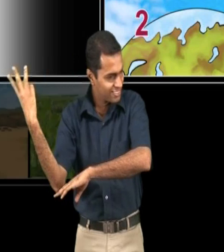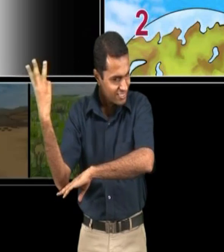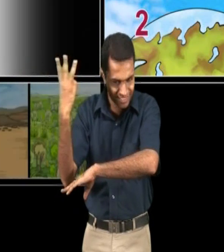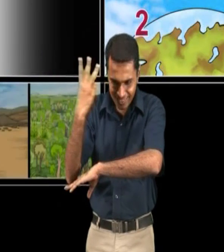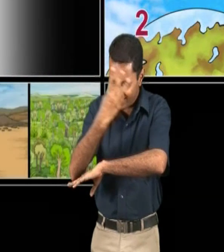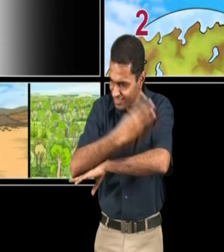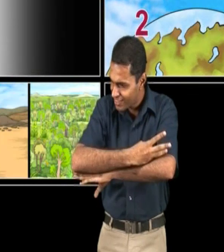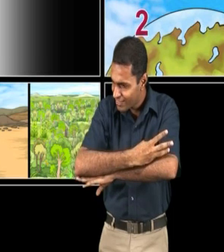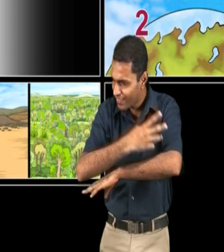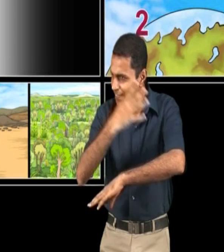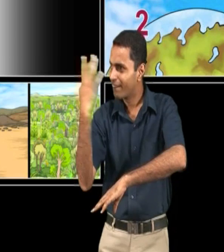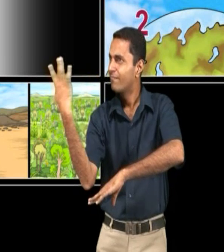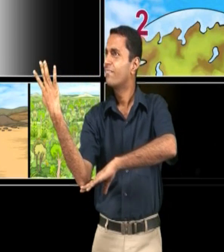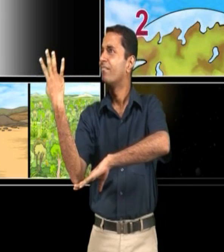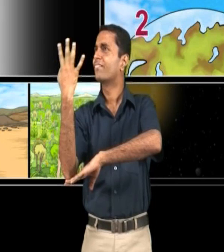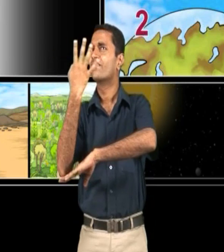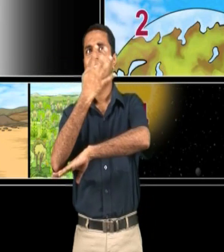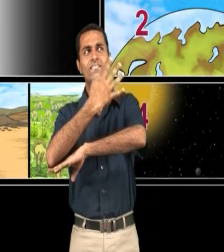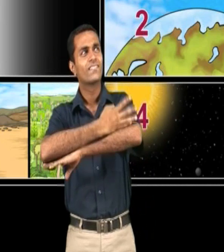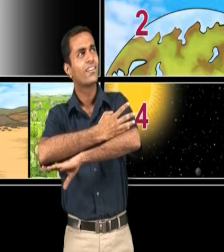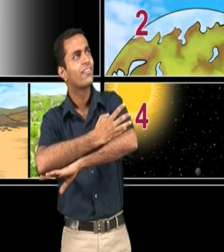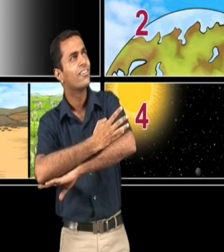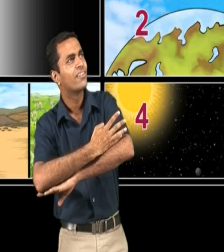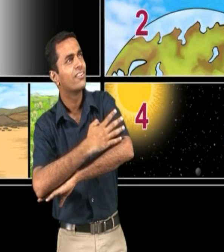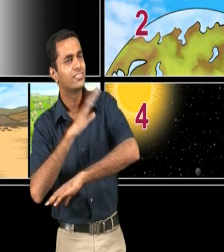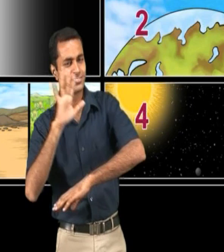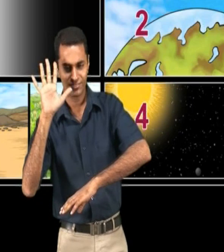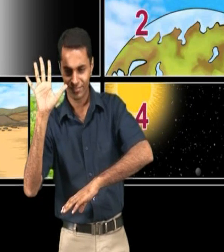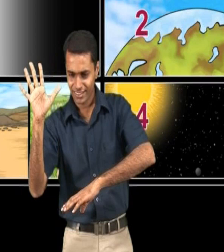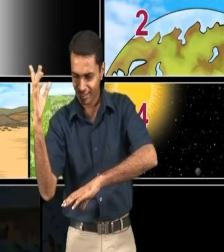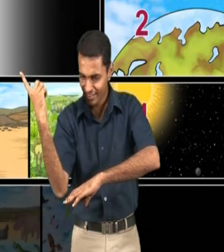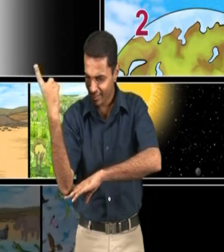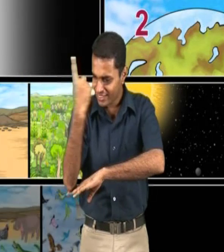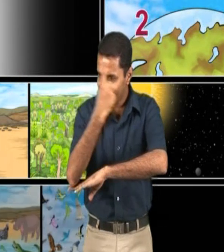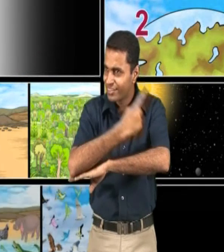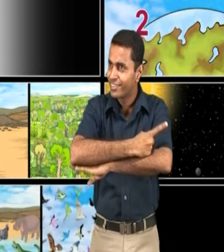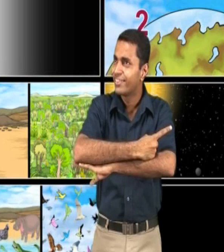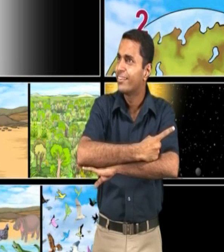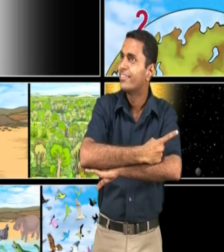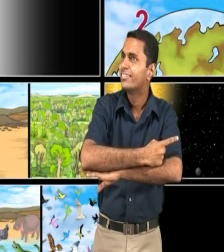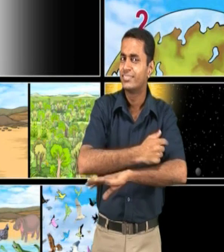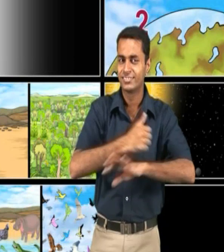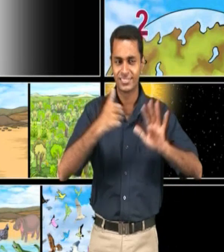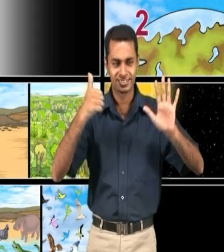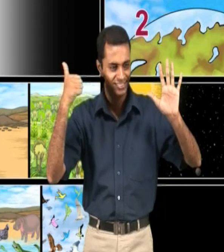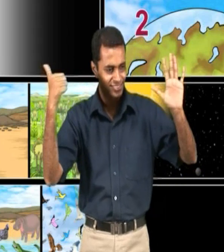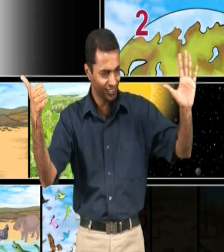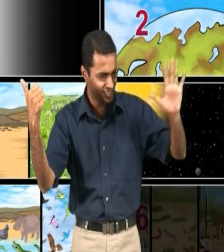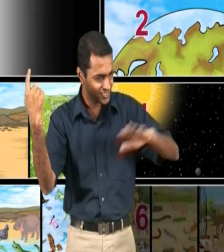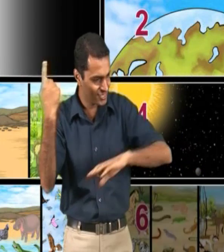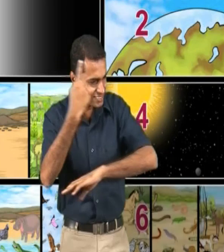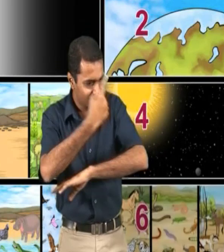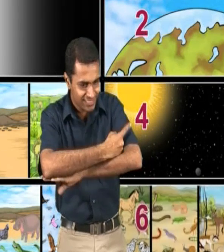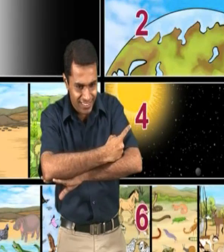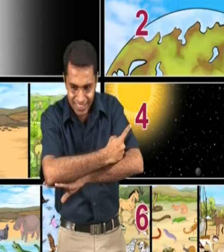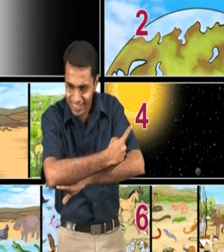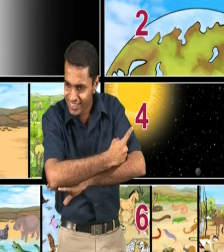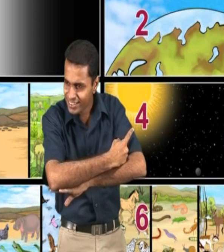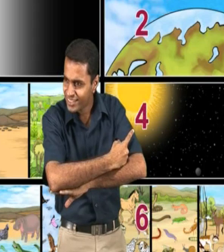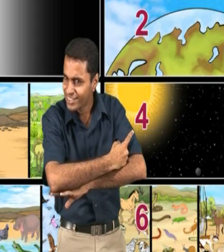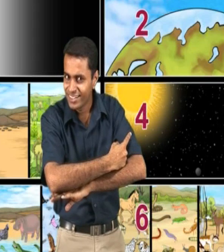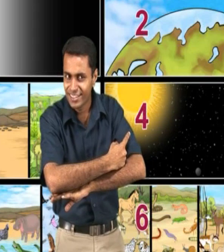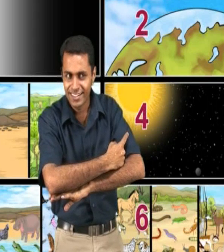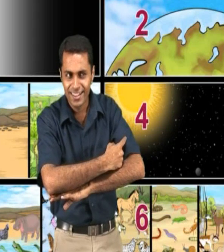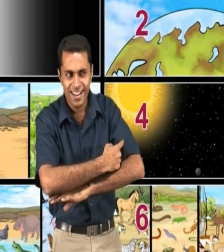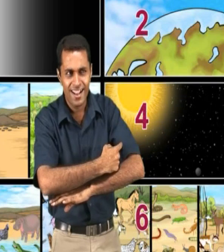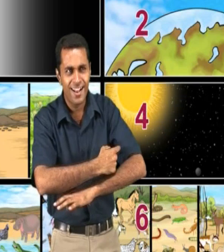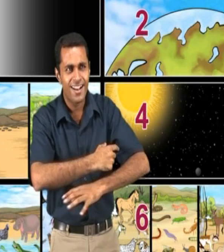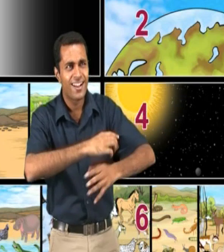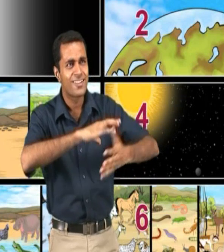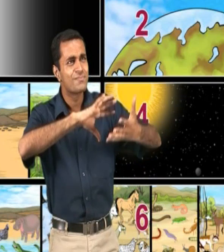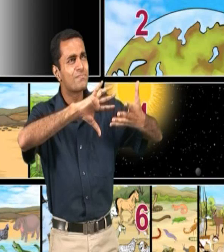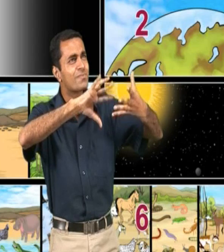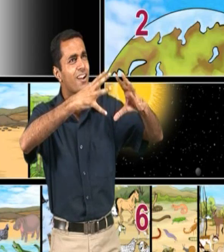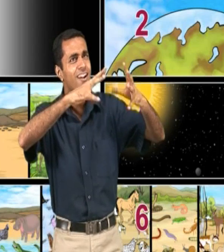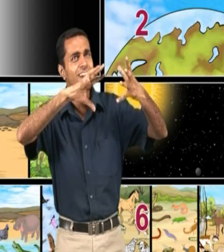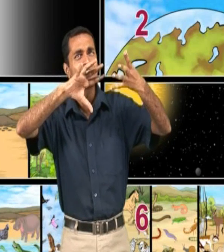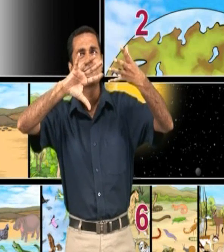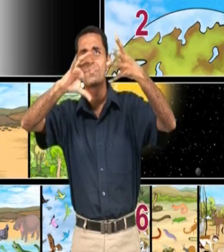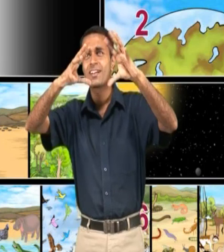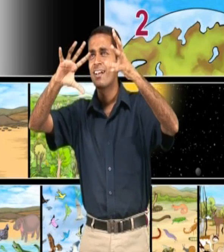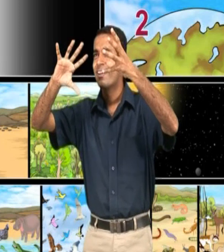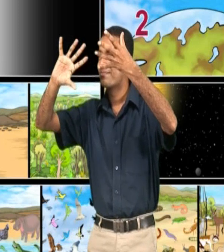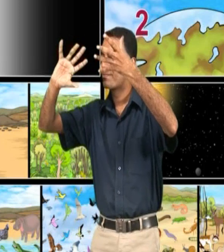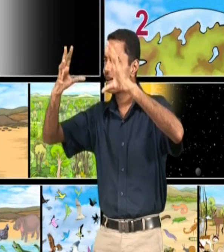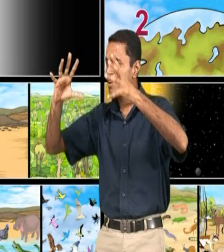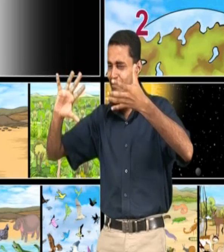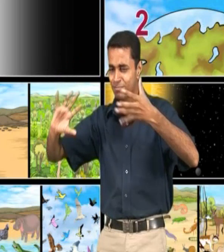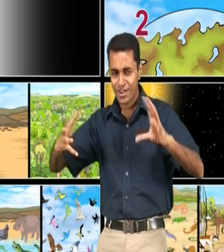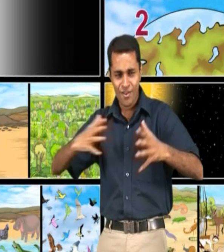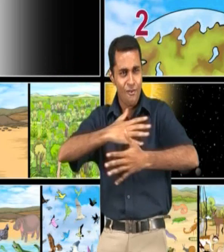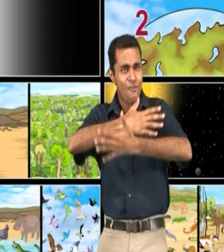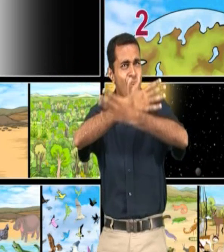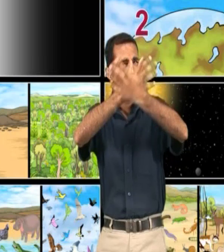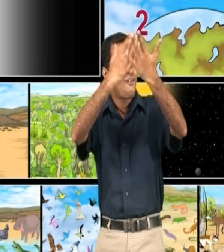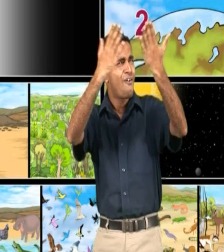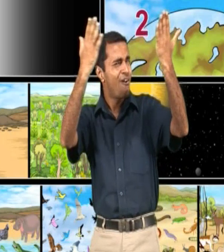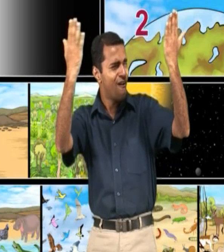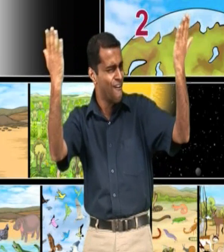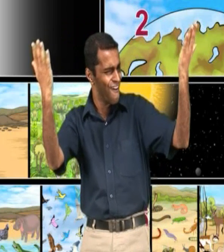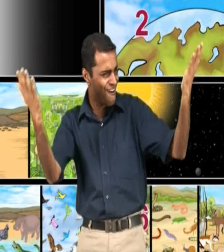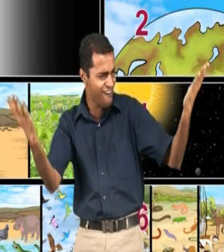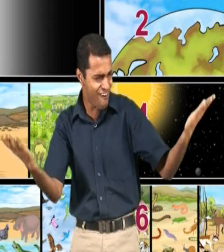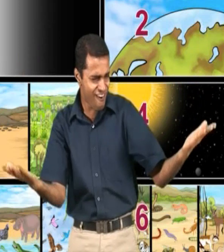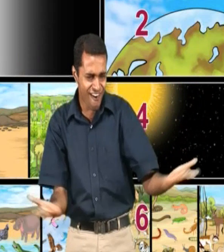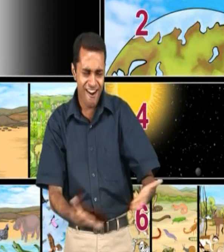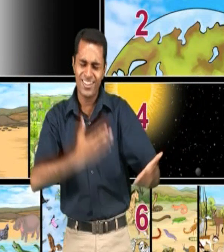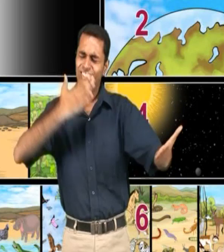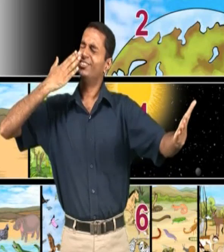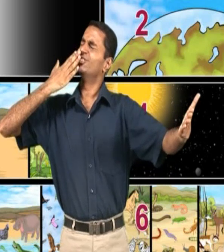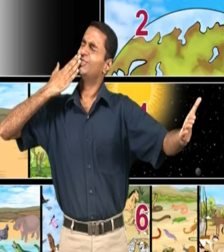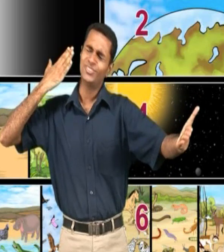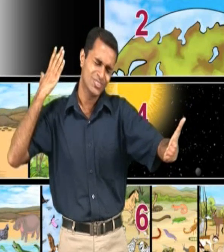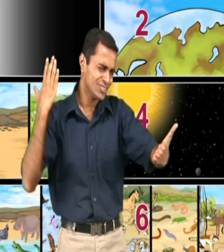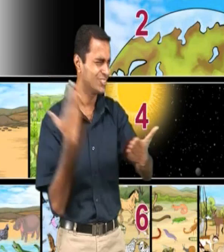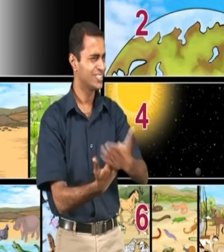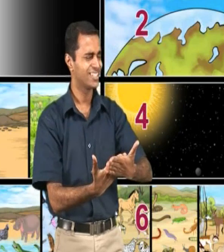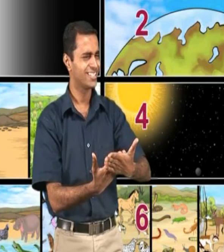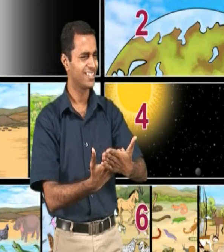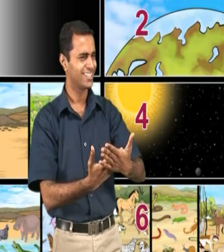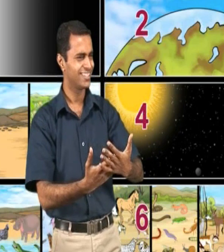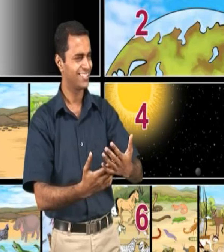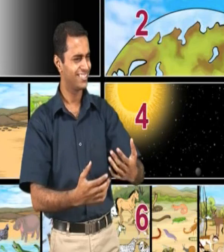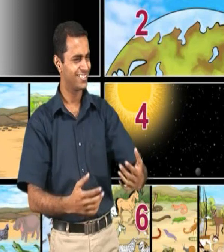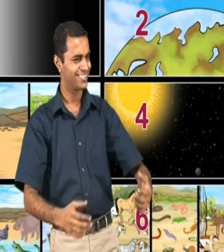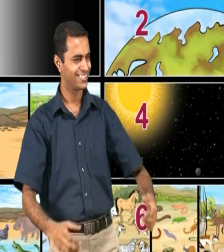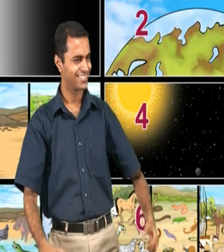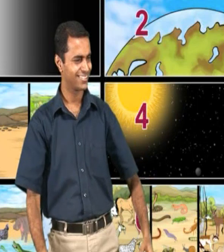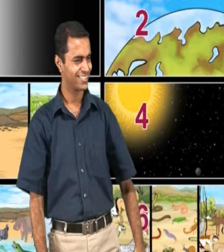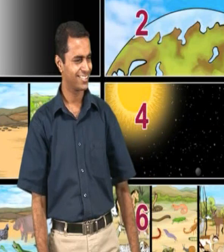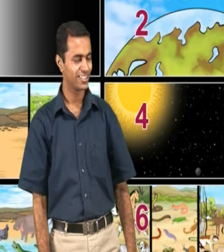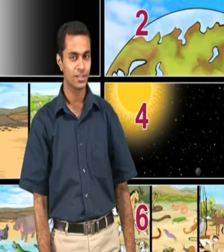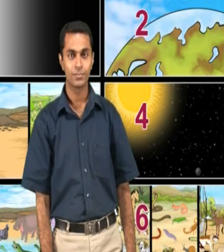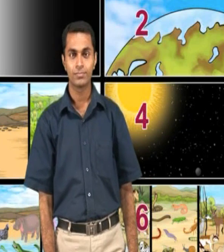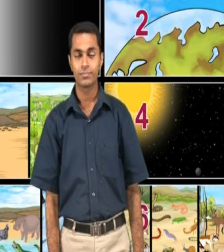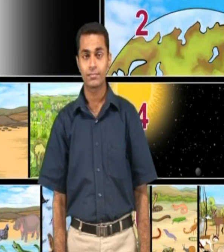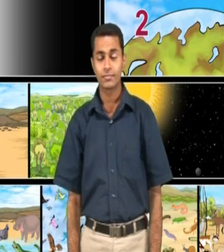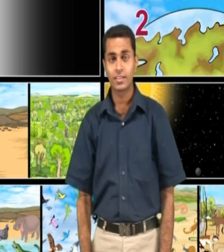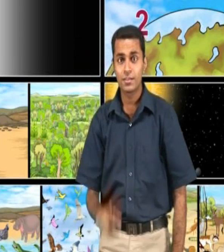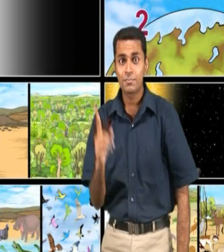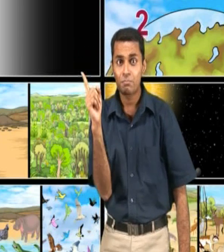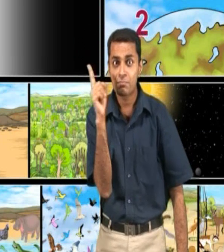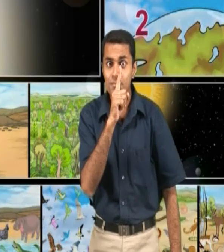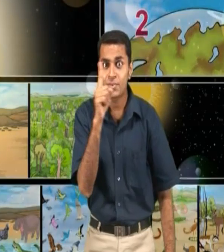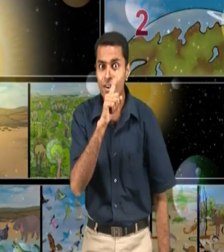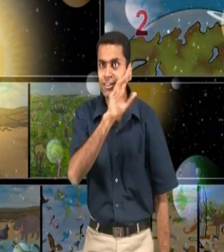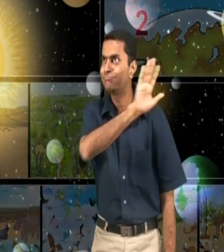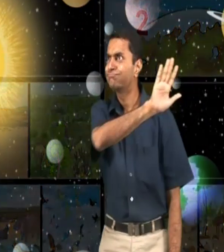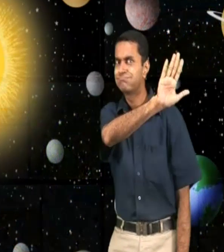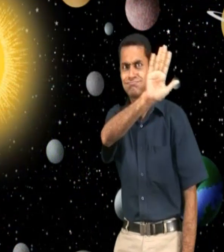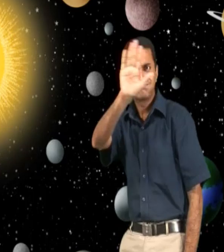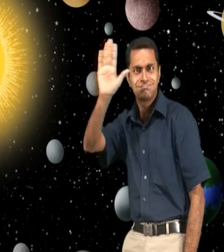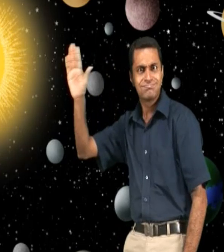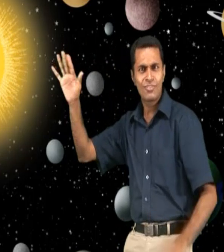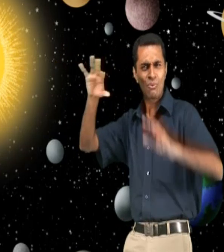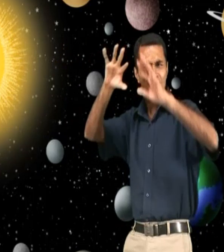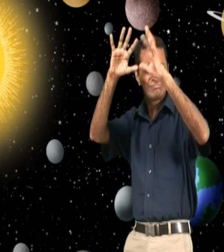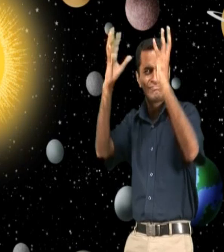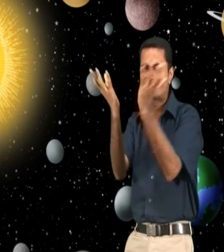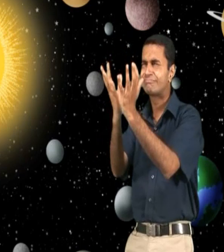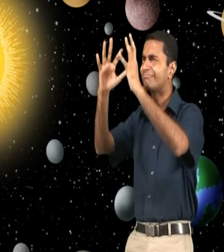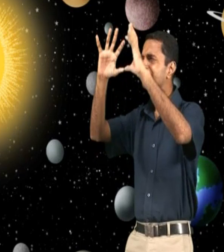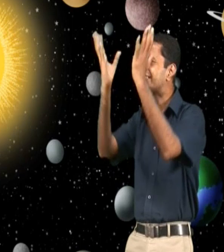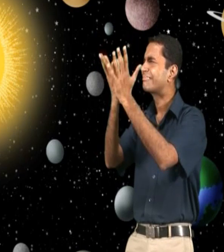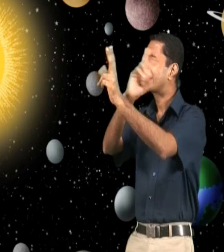And it was so. And God looked upon all that He had made, and indeed, it was very good. And there was evening, and there was morning—the sixth day.